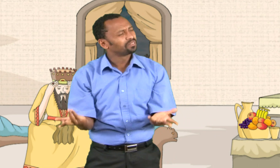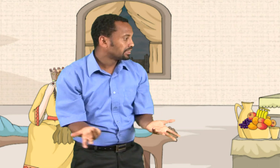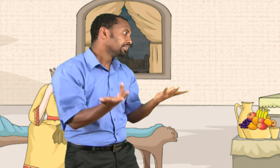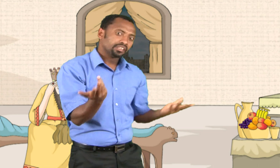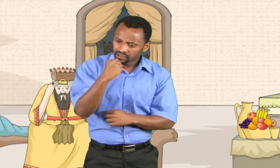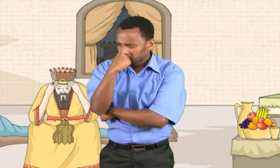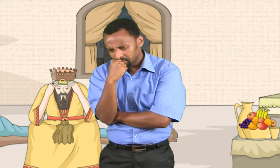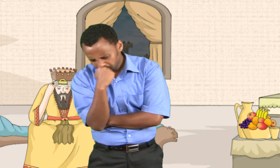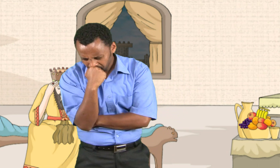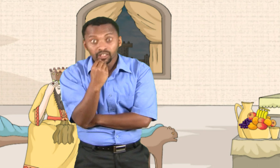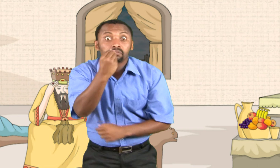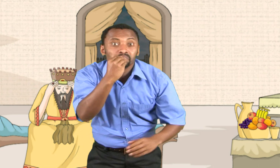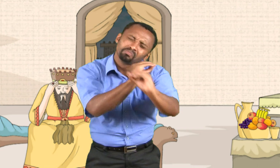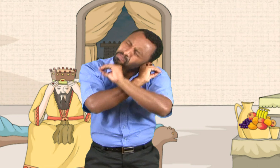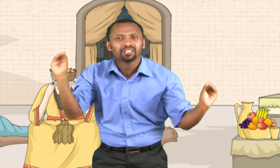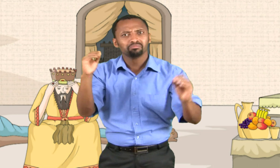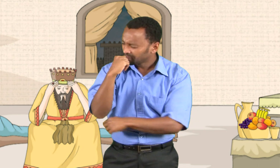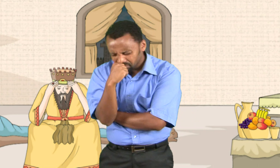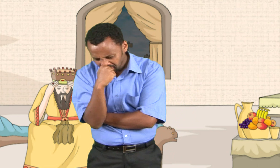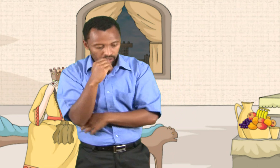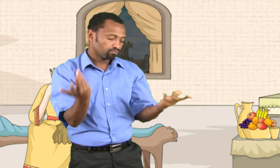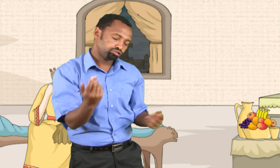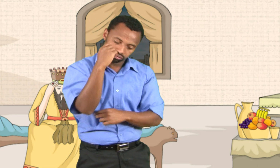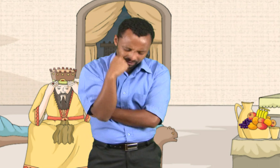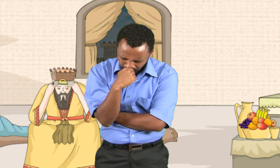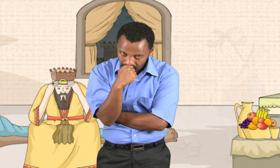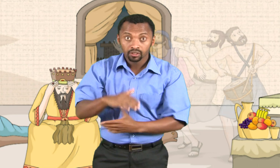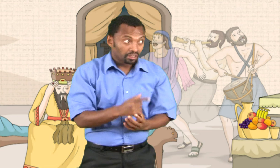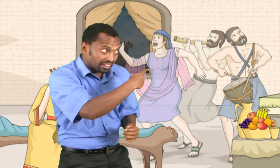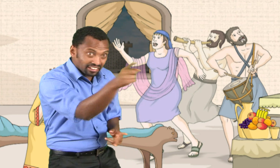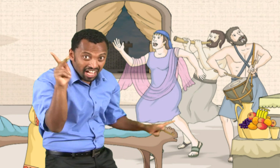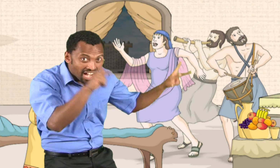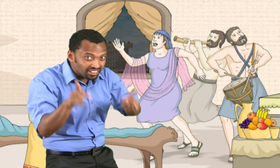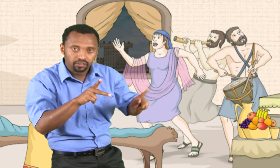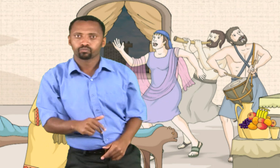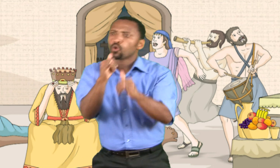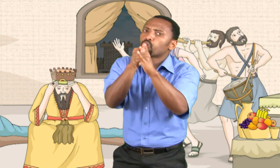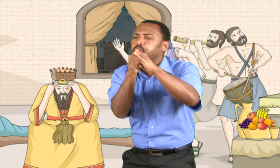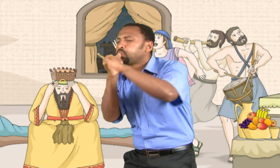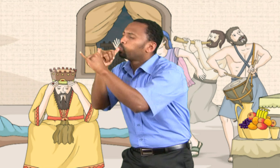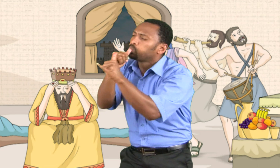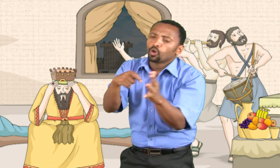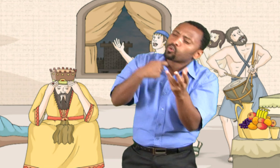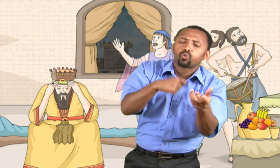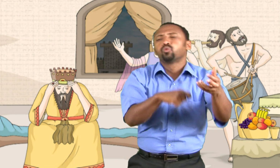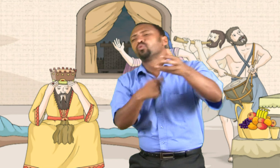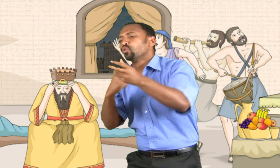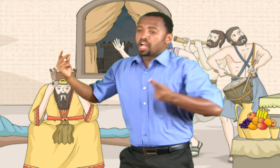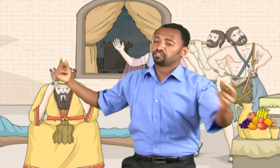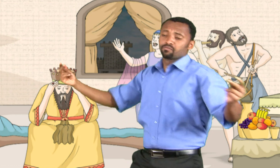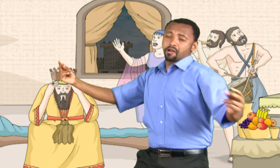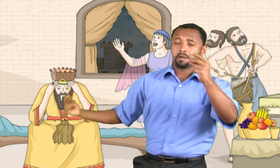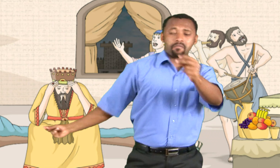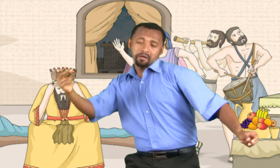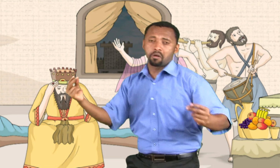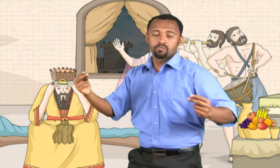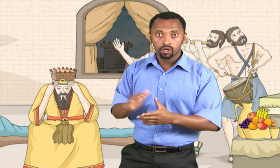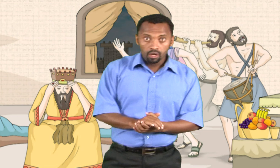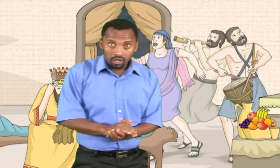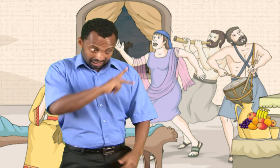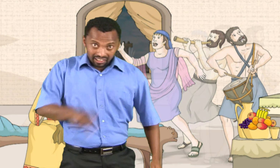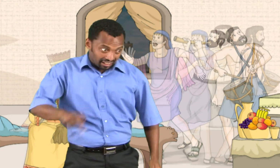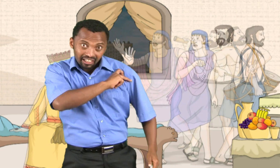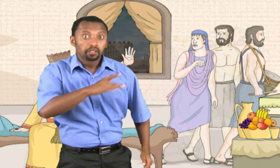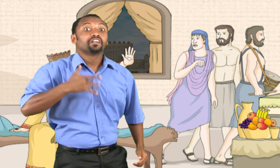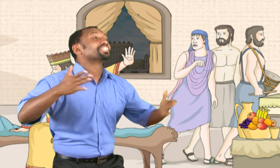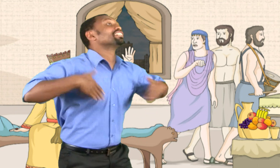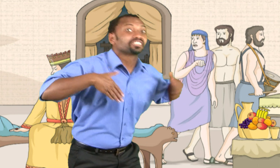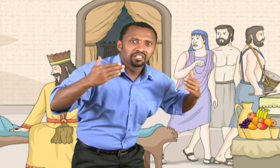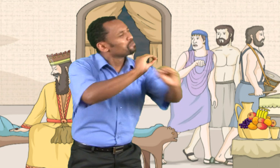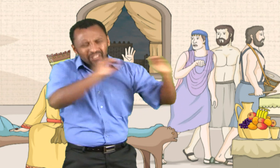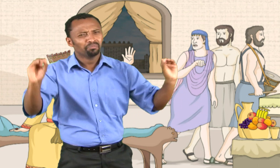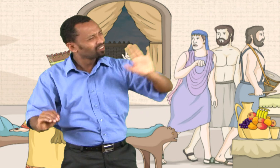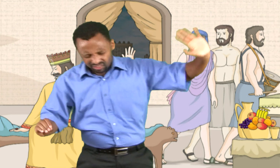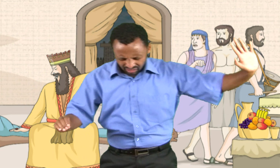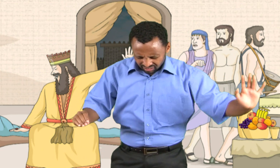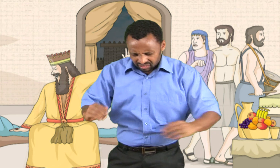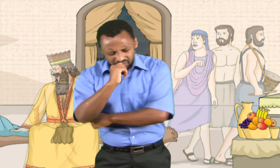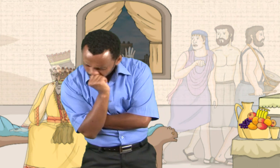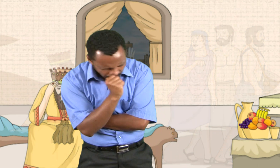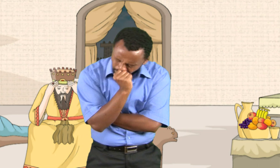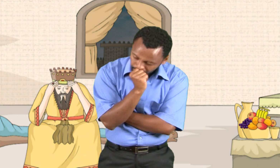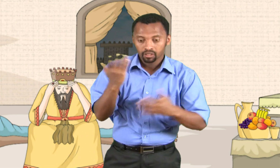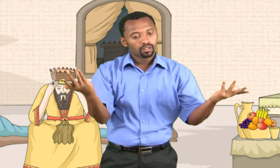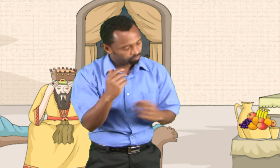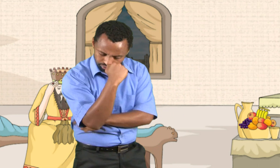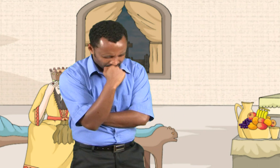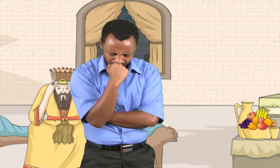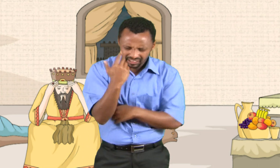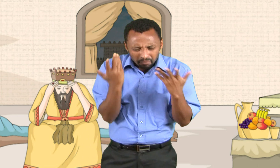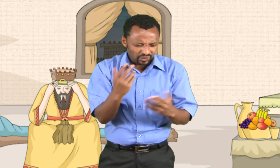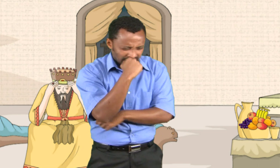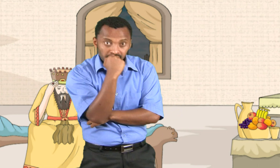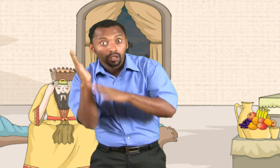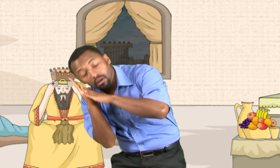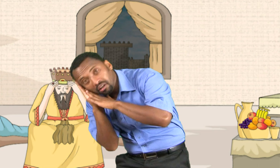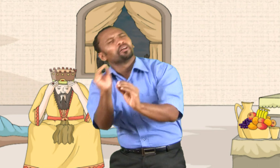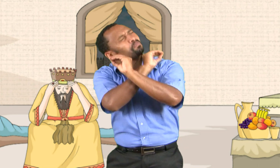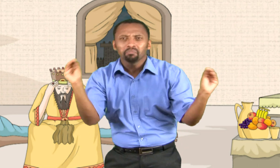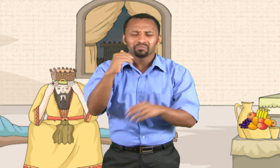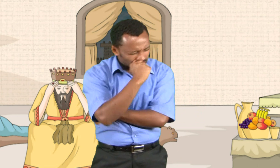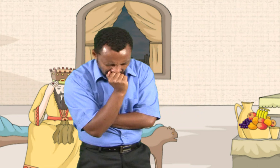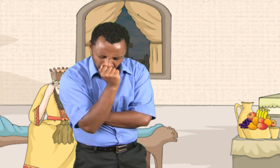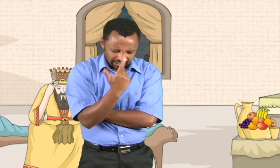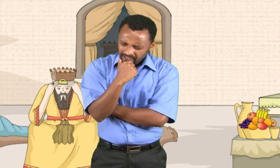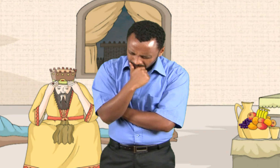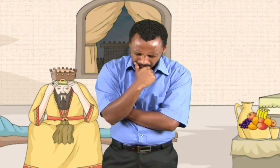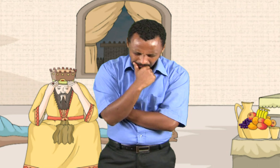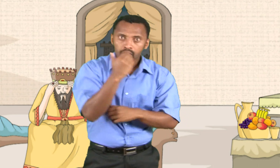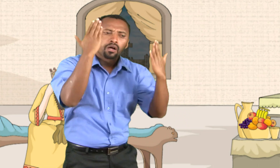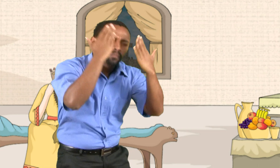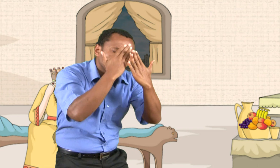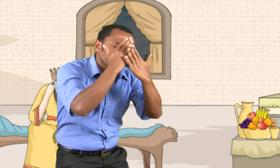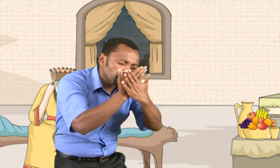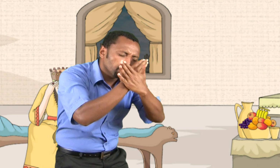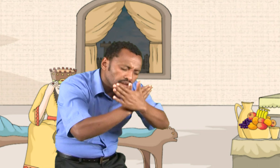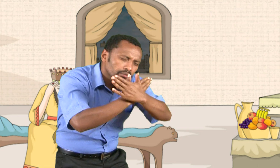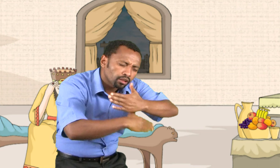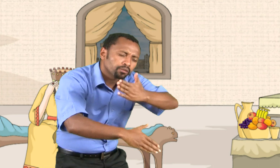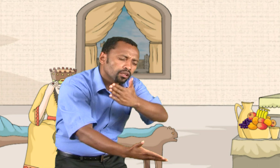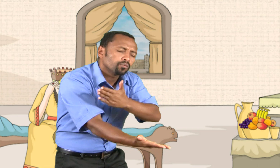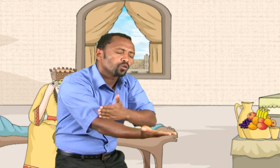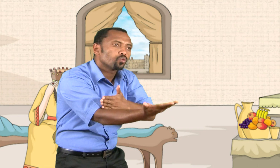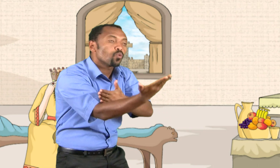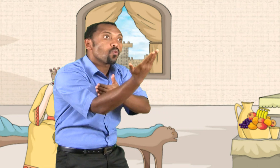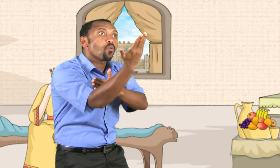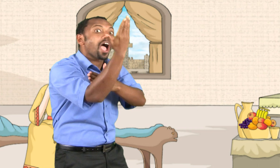No entertainment was brought before him, and sleep fled from him.